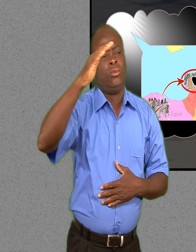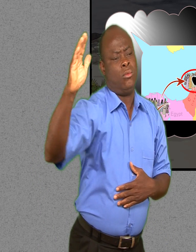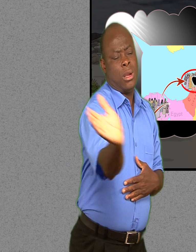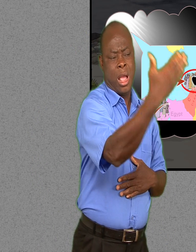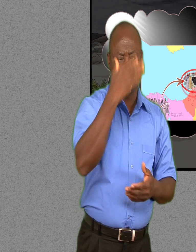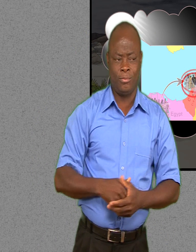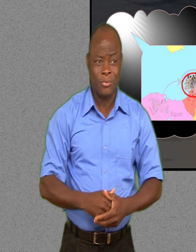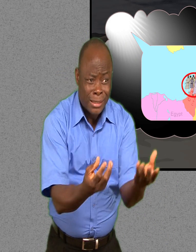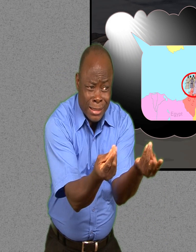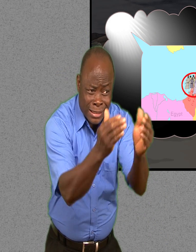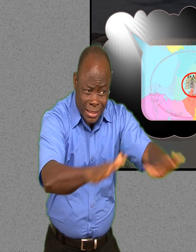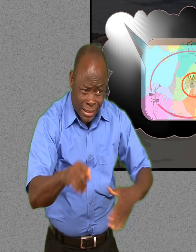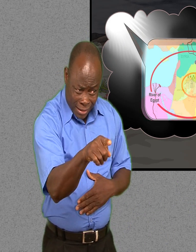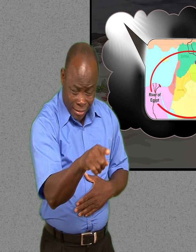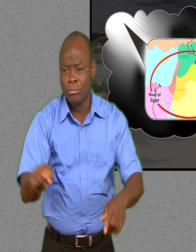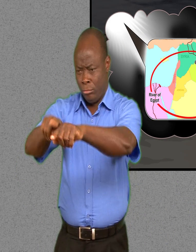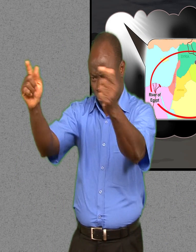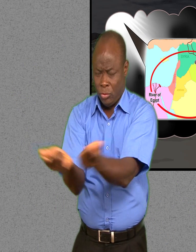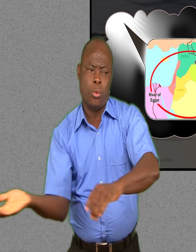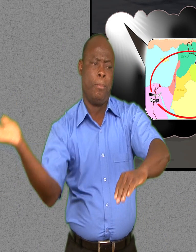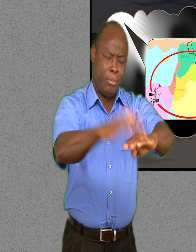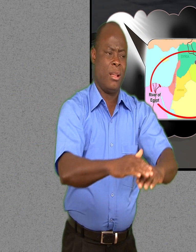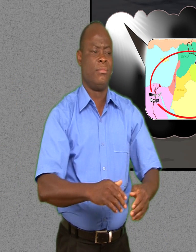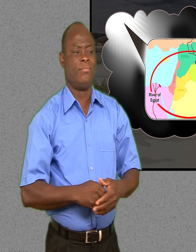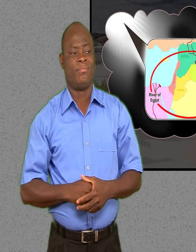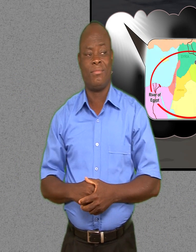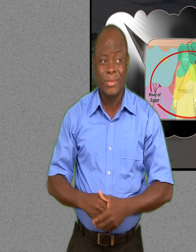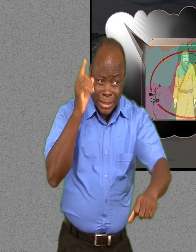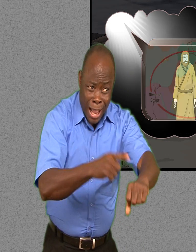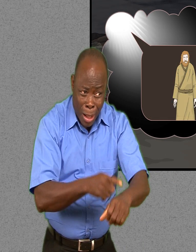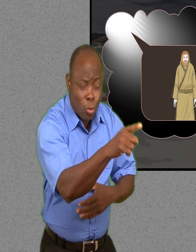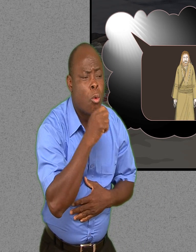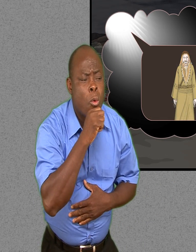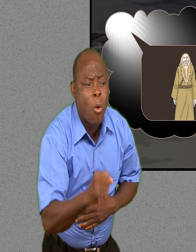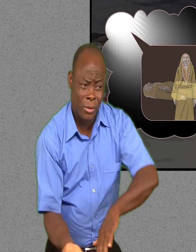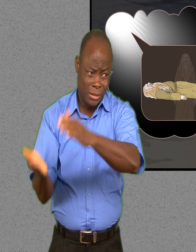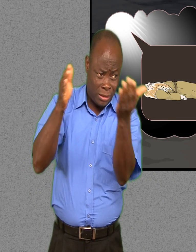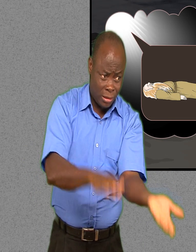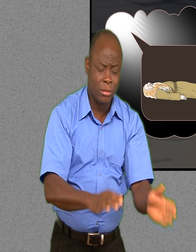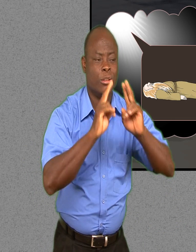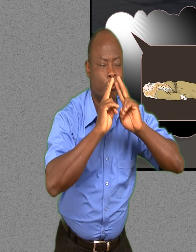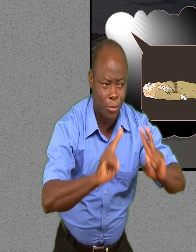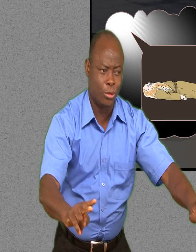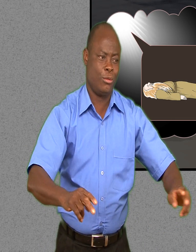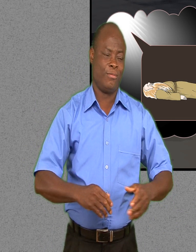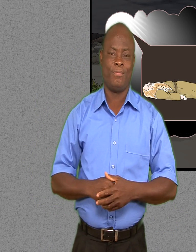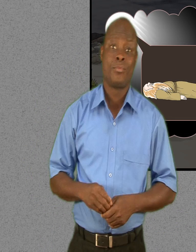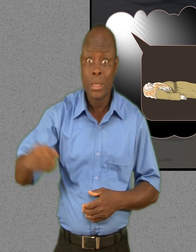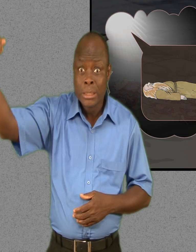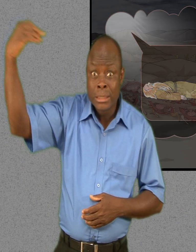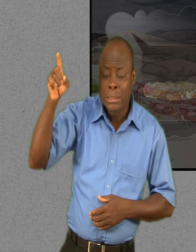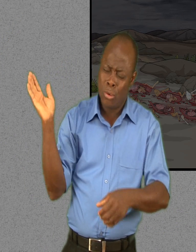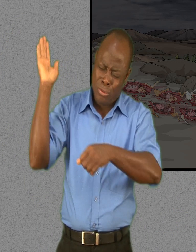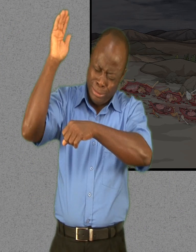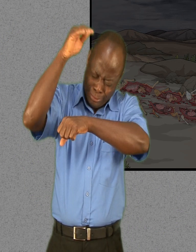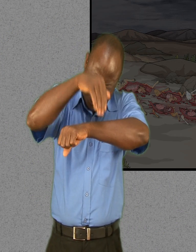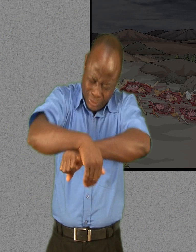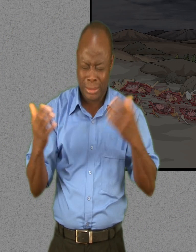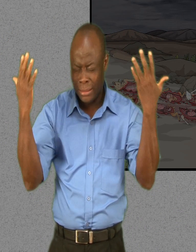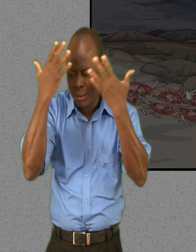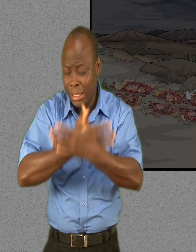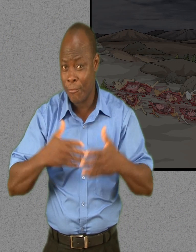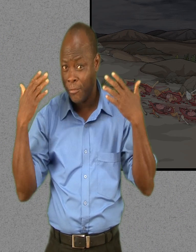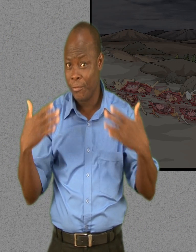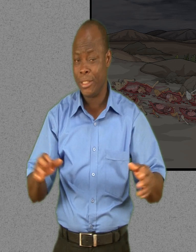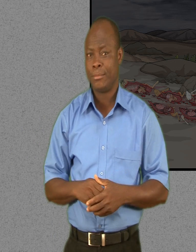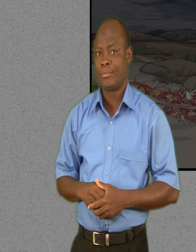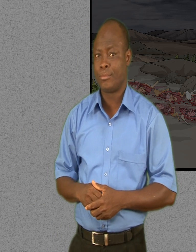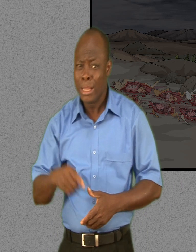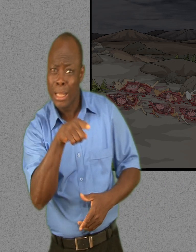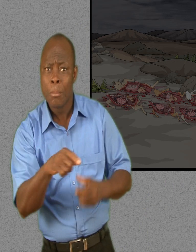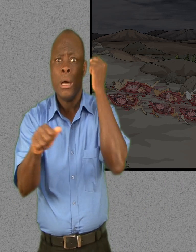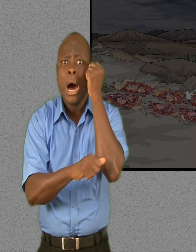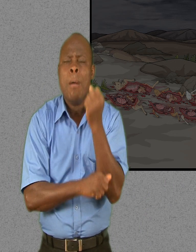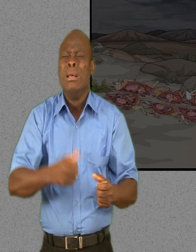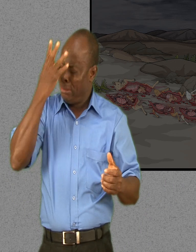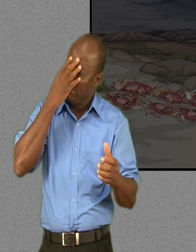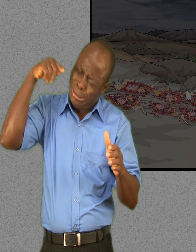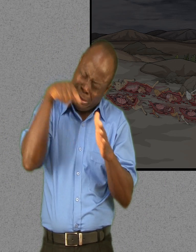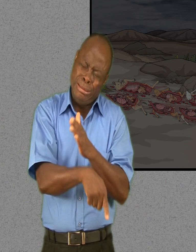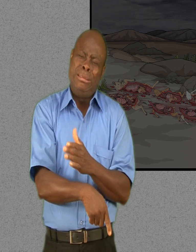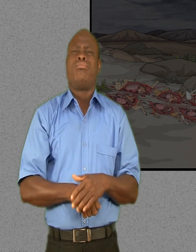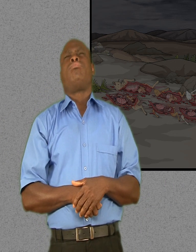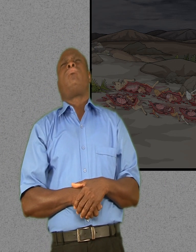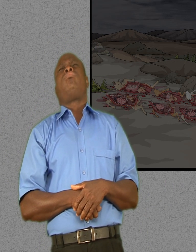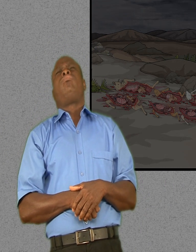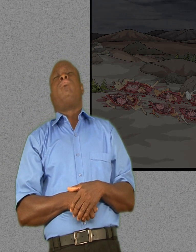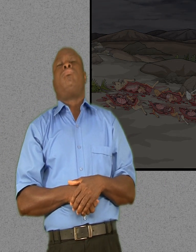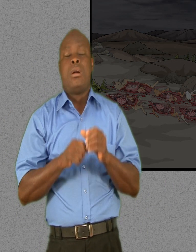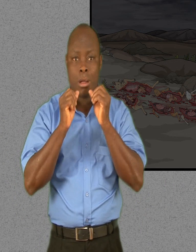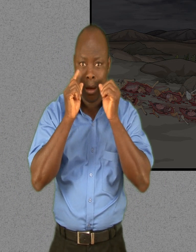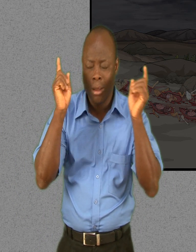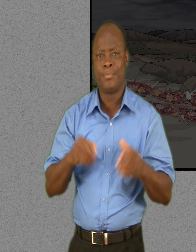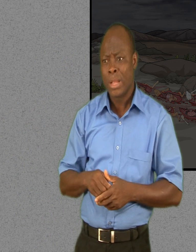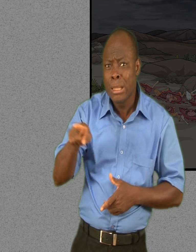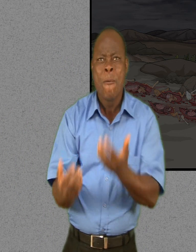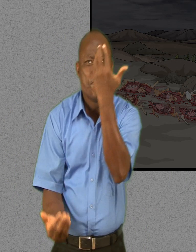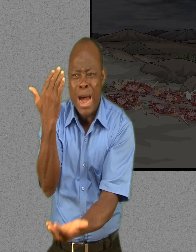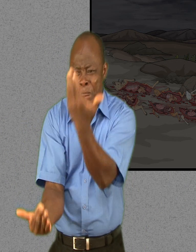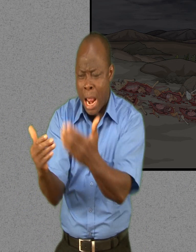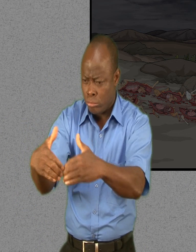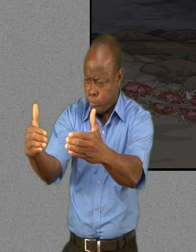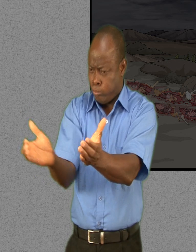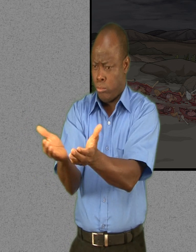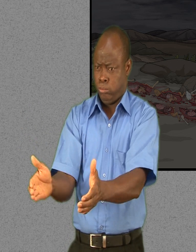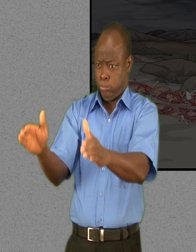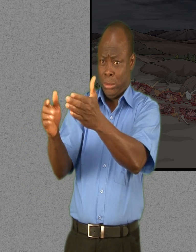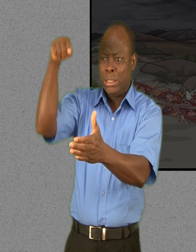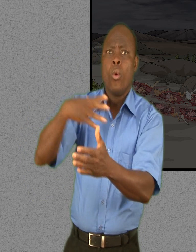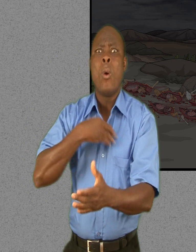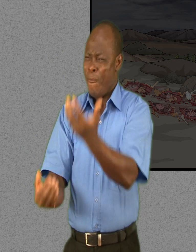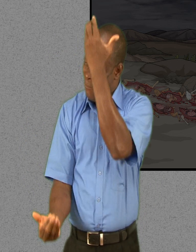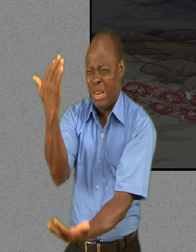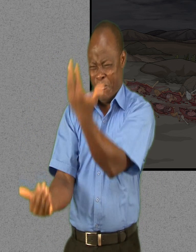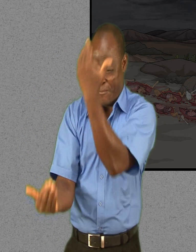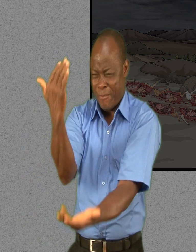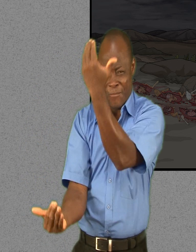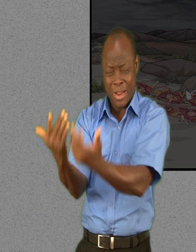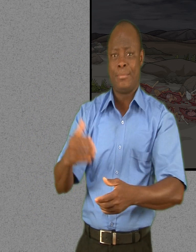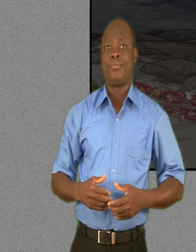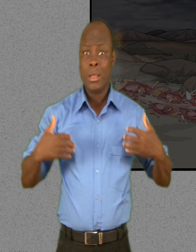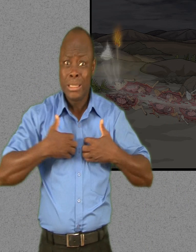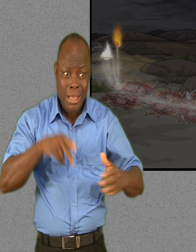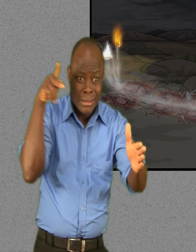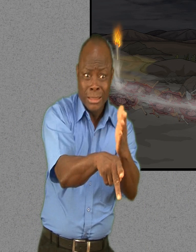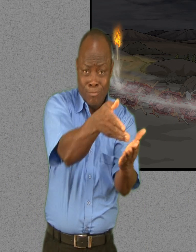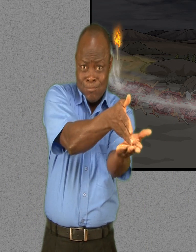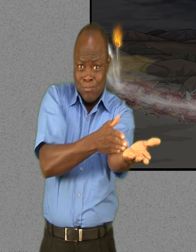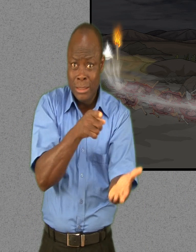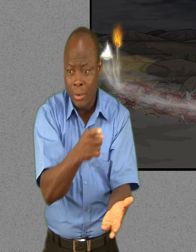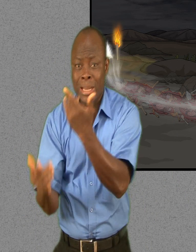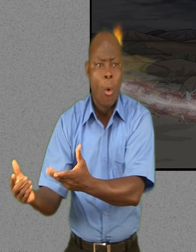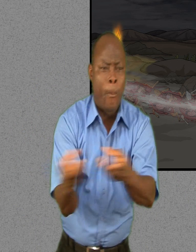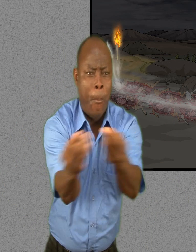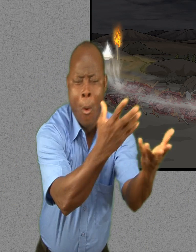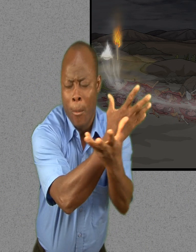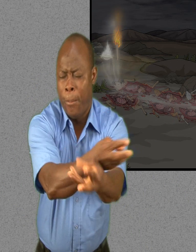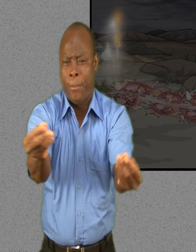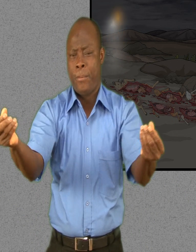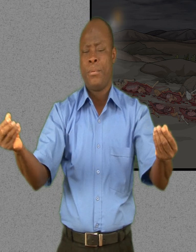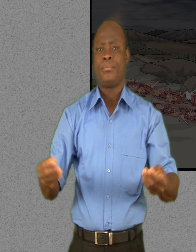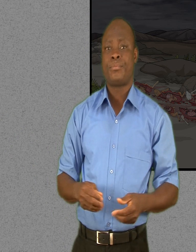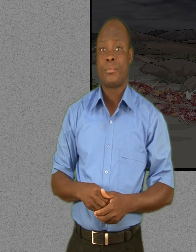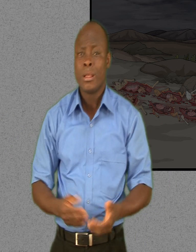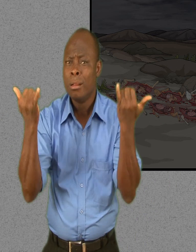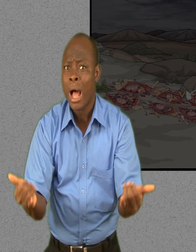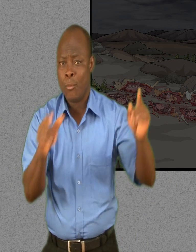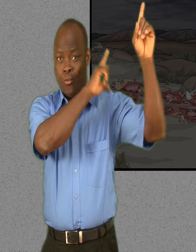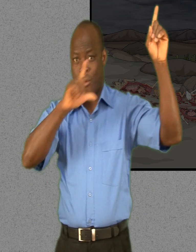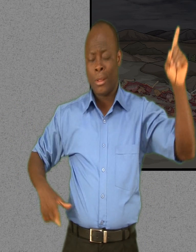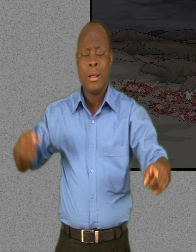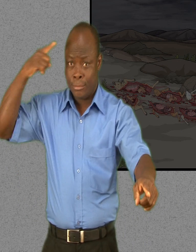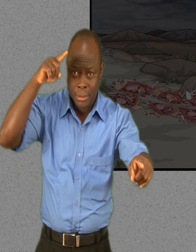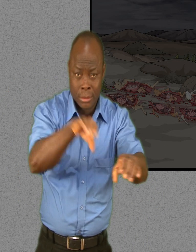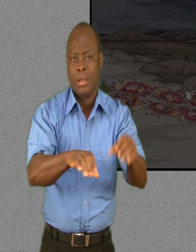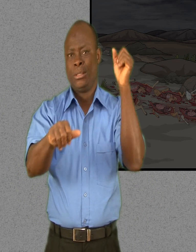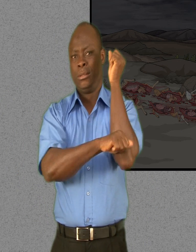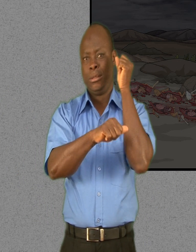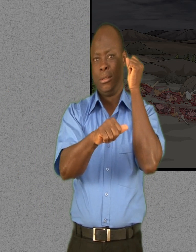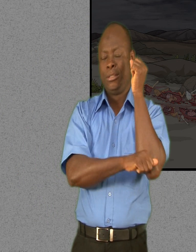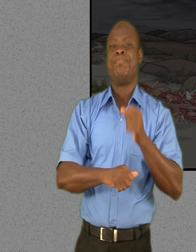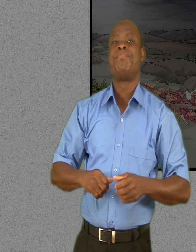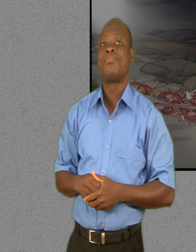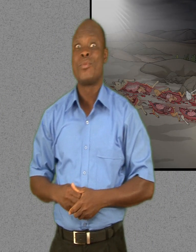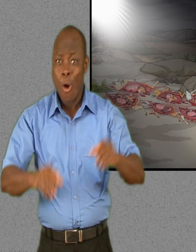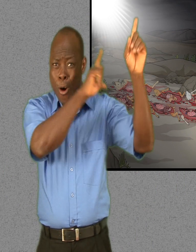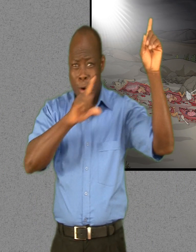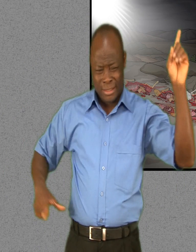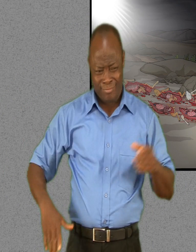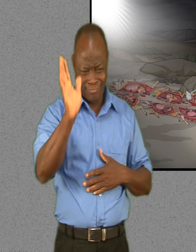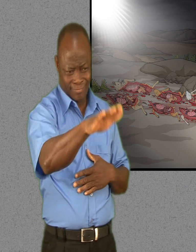When the sun had set and darkness had fallen, behold, a smoking firepot and a flaming torch appeared and passed between the halves of the carcasses.